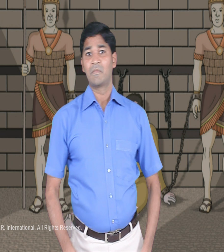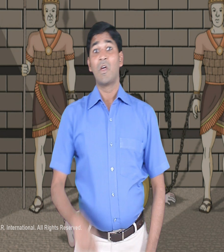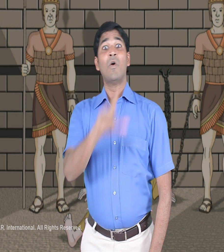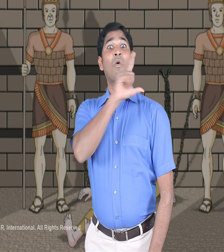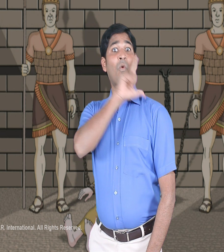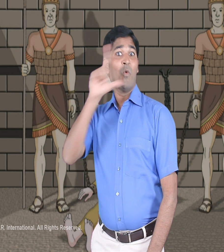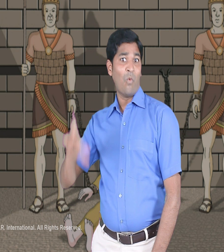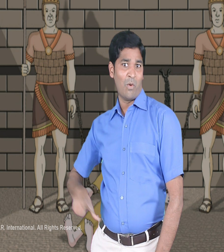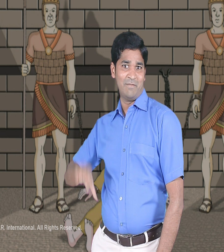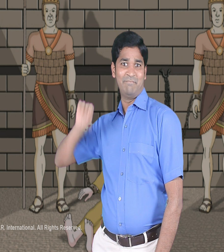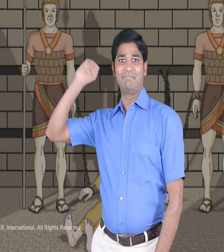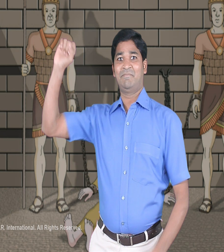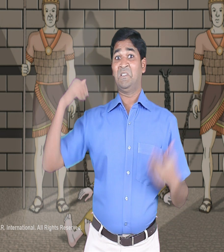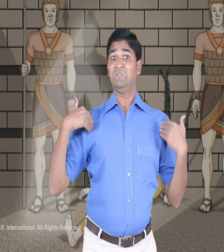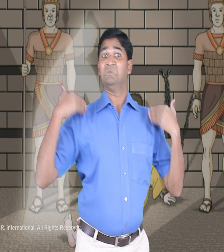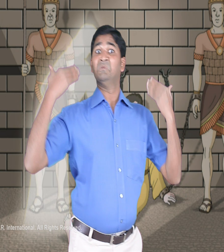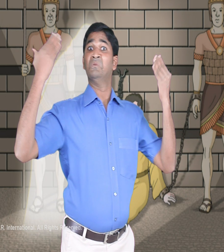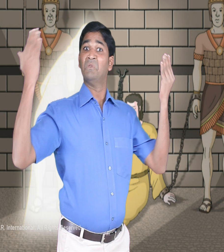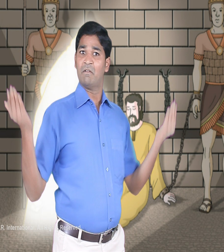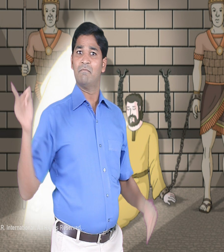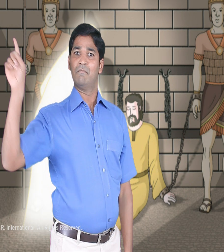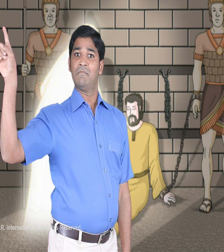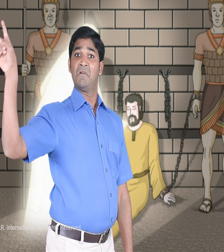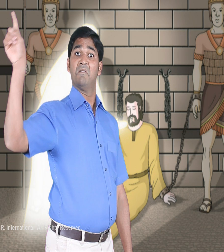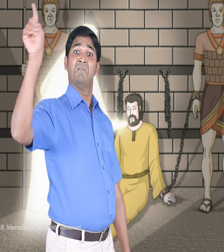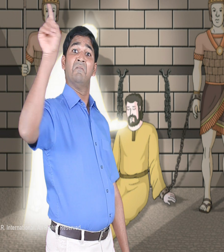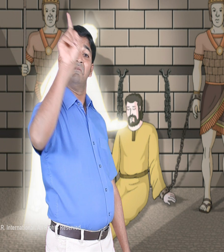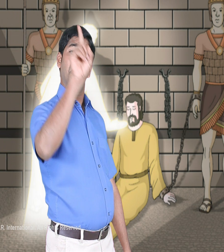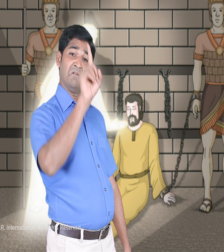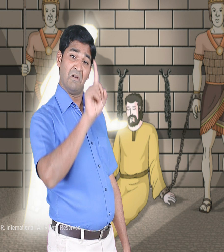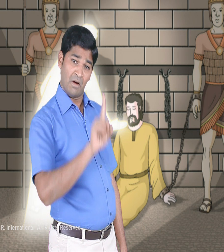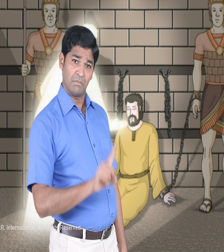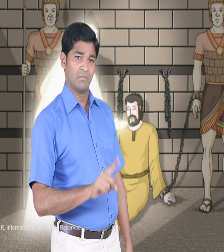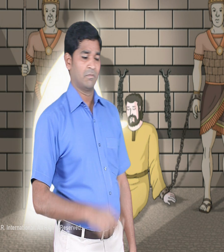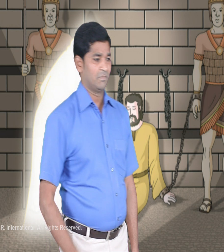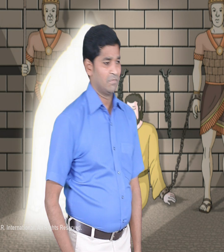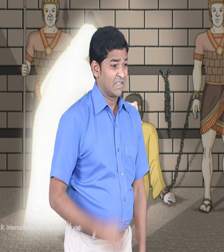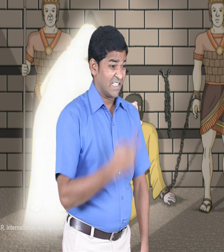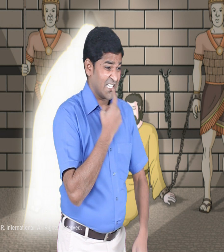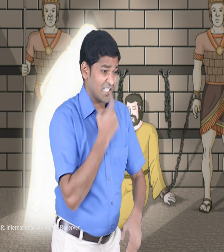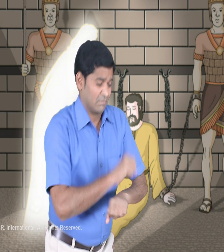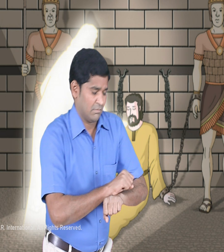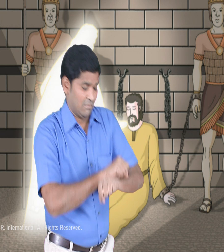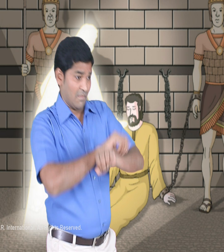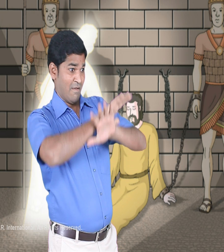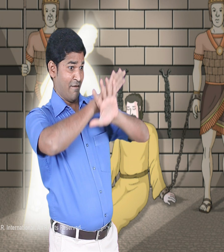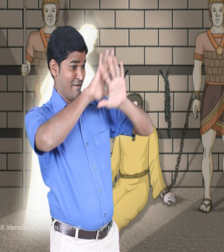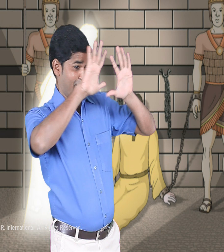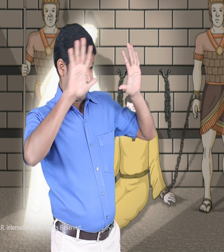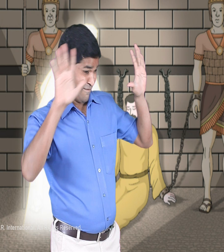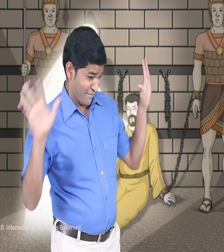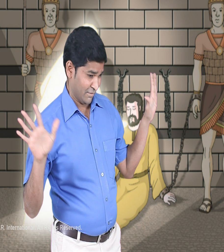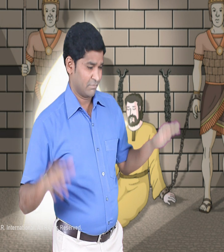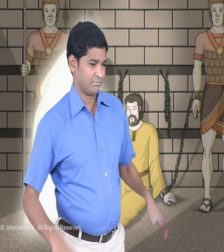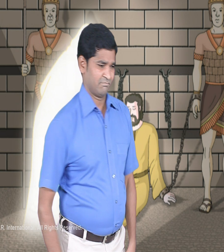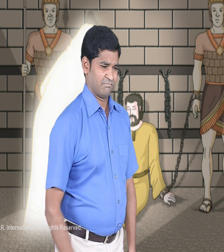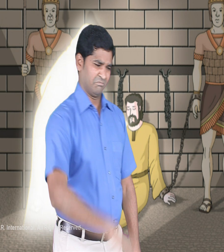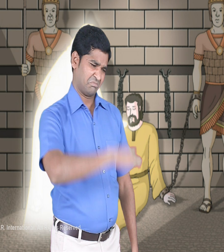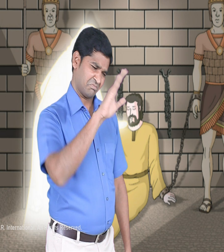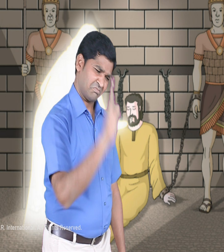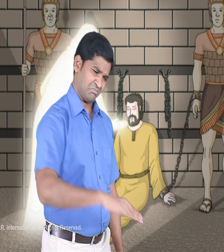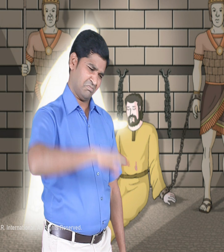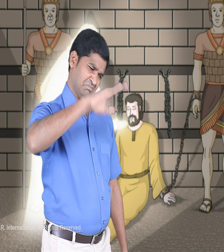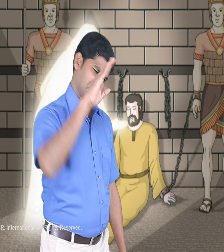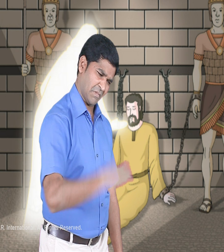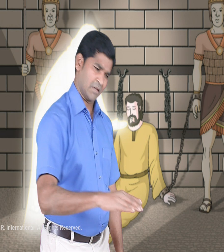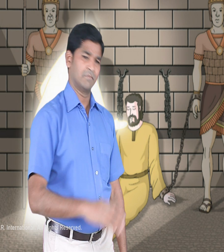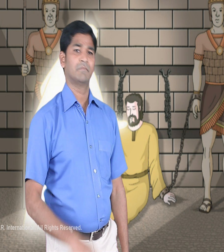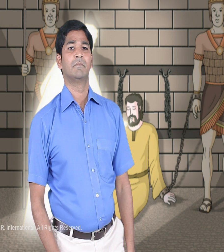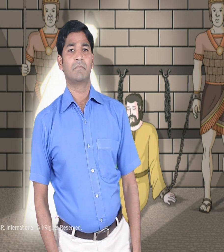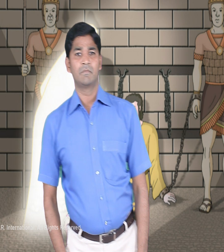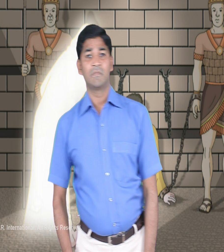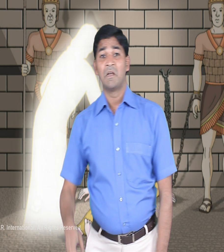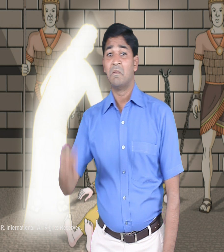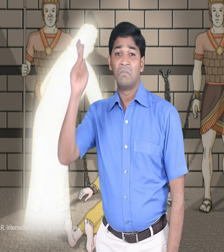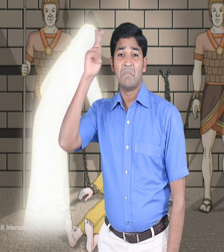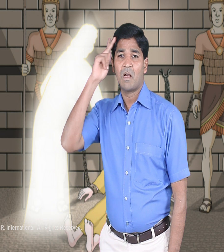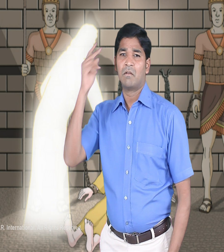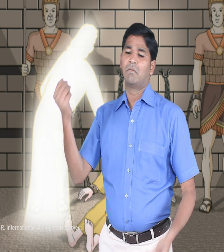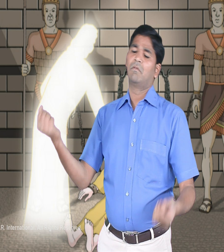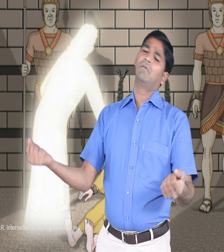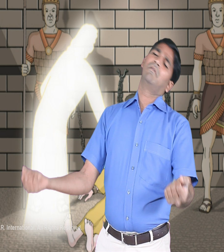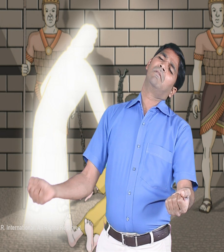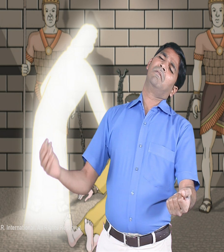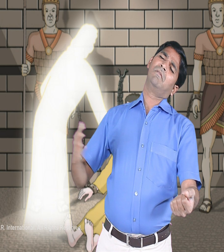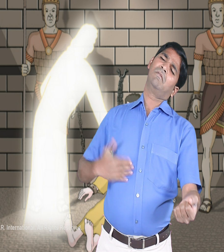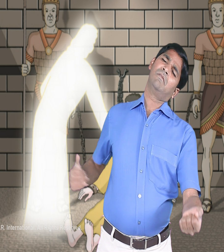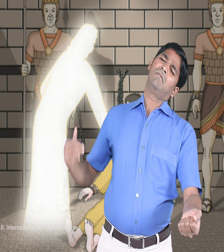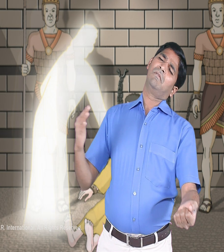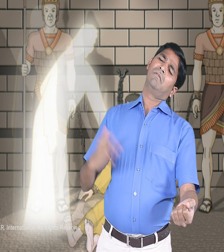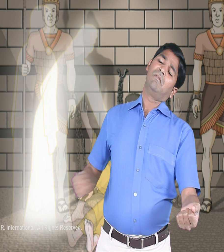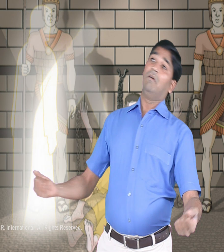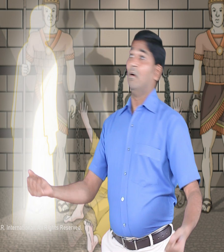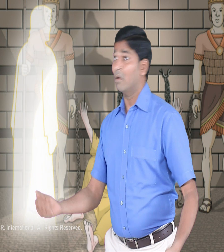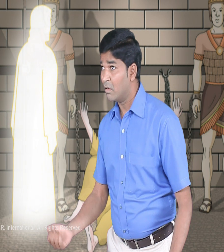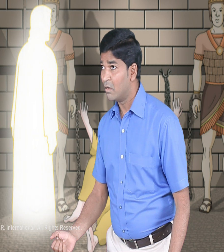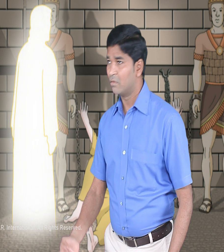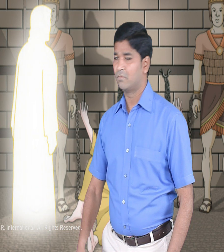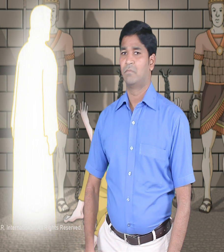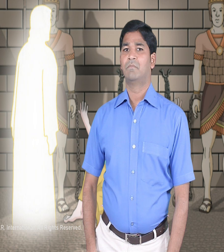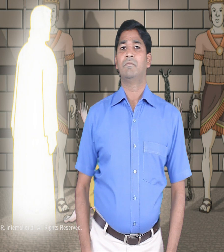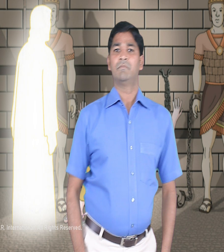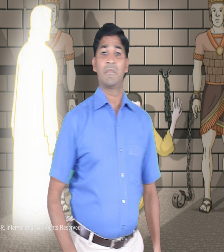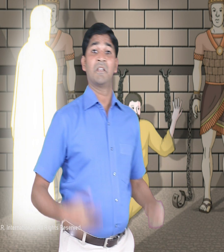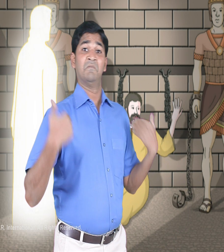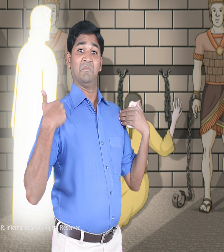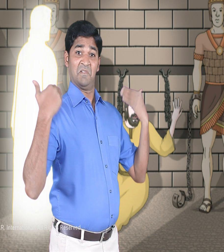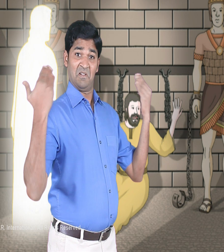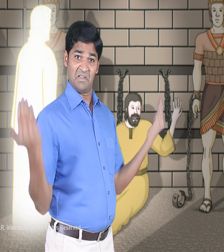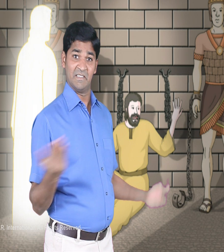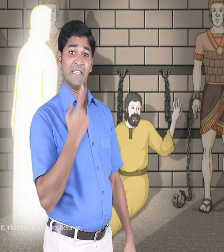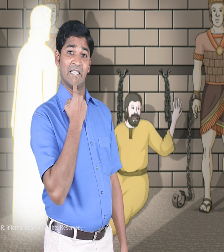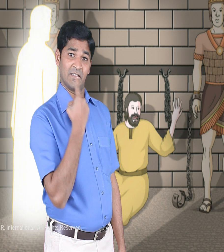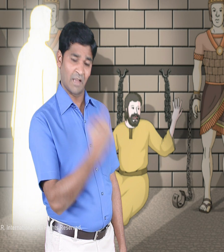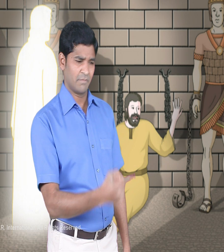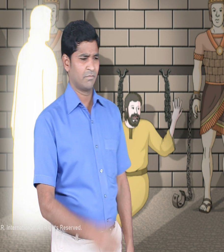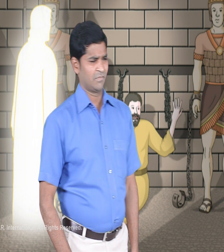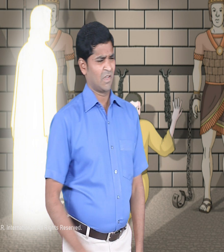Suddenly an angel of the Lord appeared and a light shone in the cell.